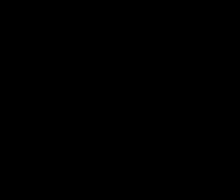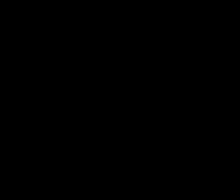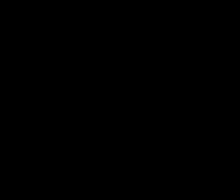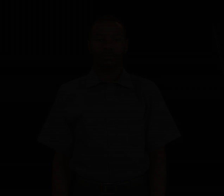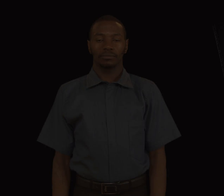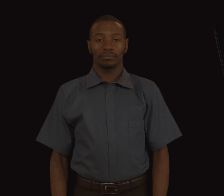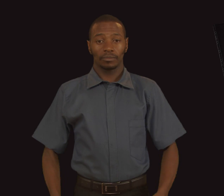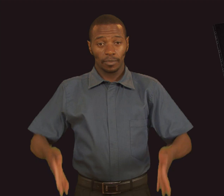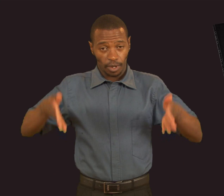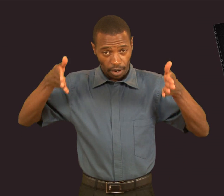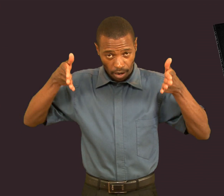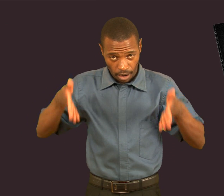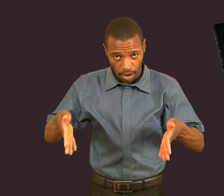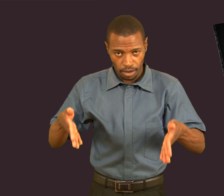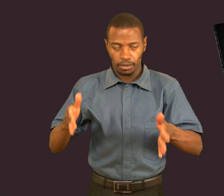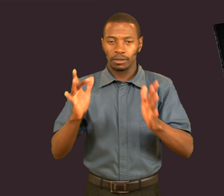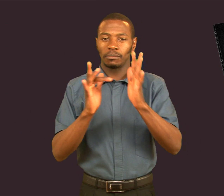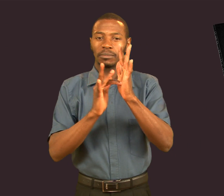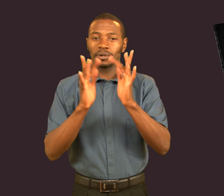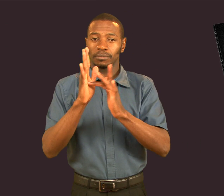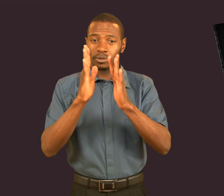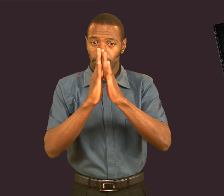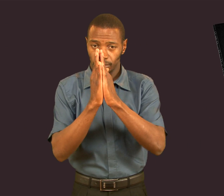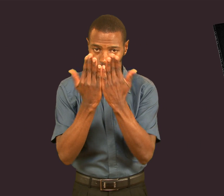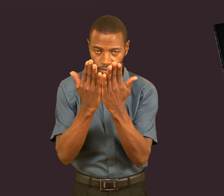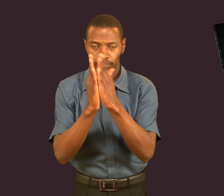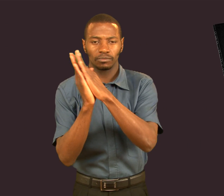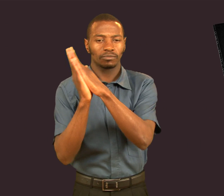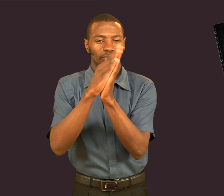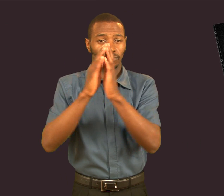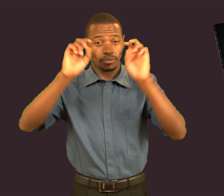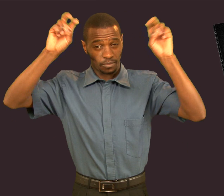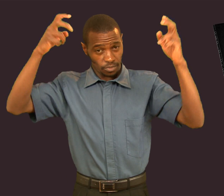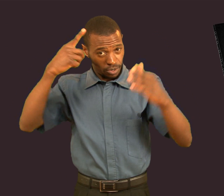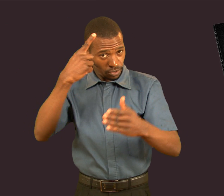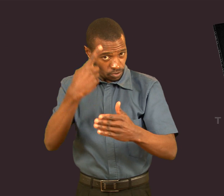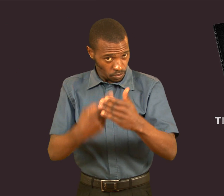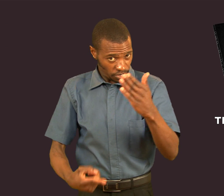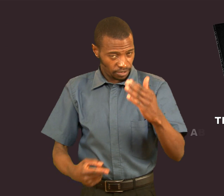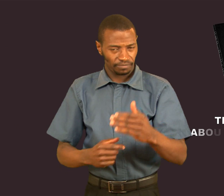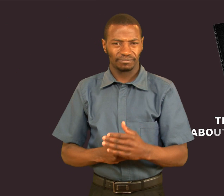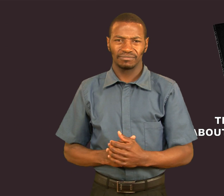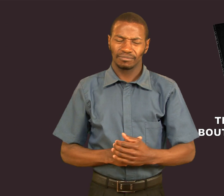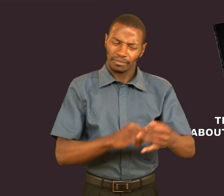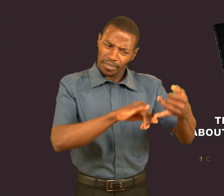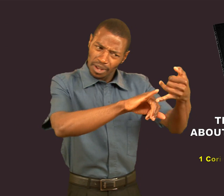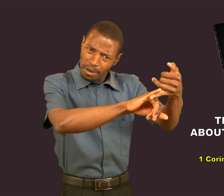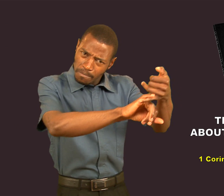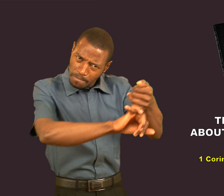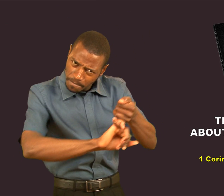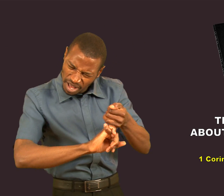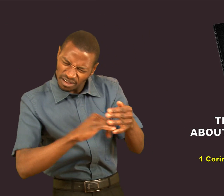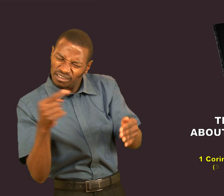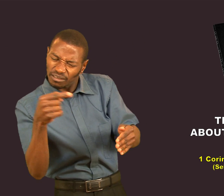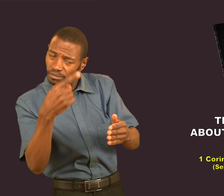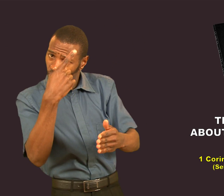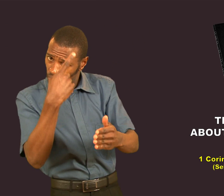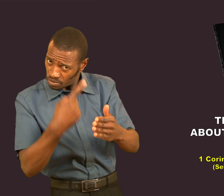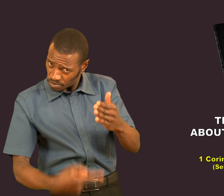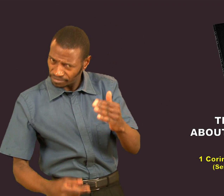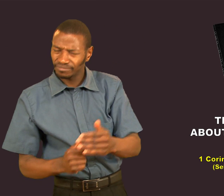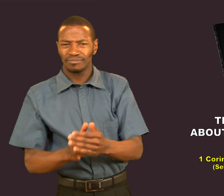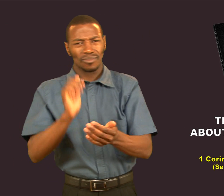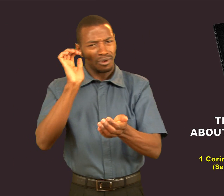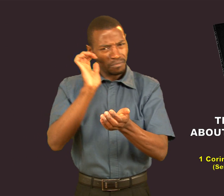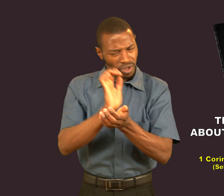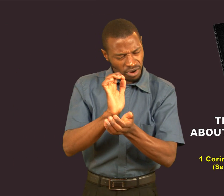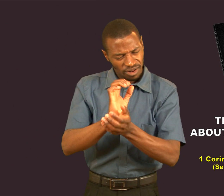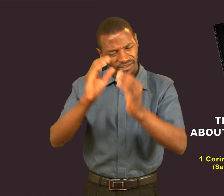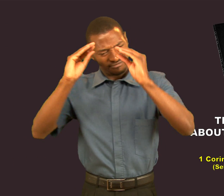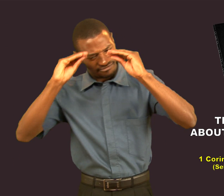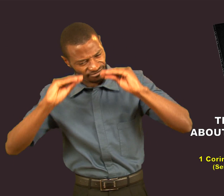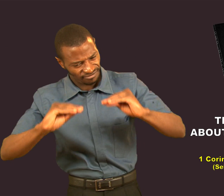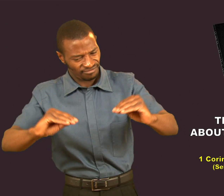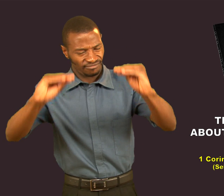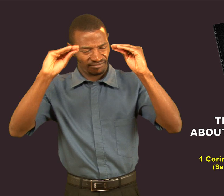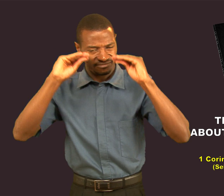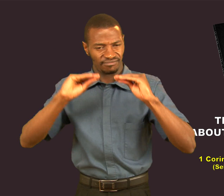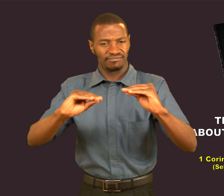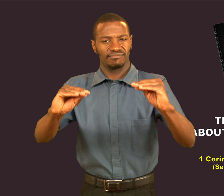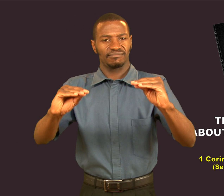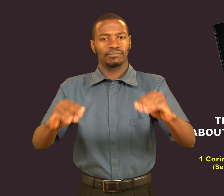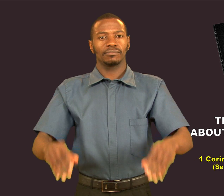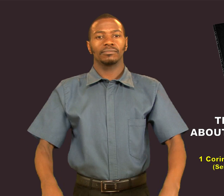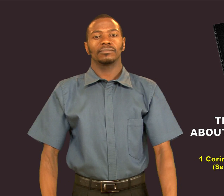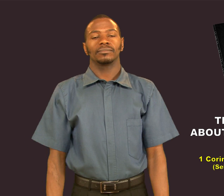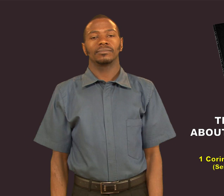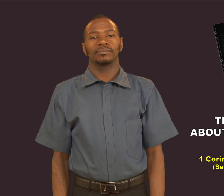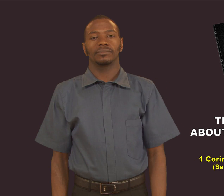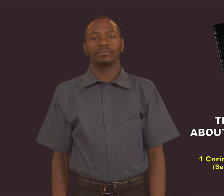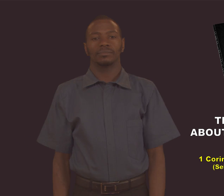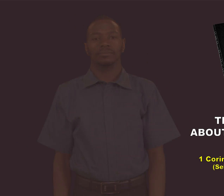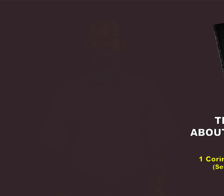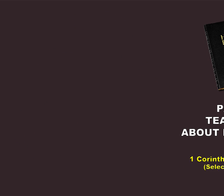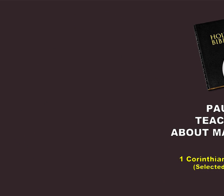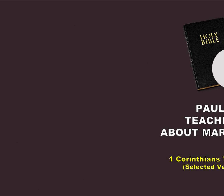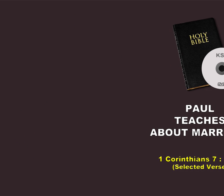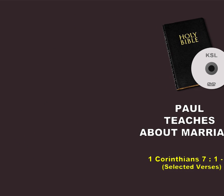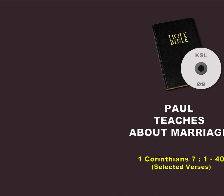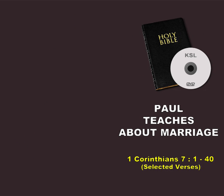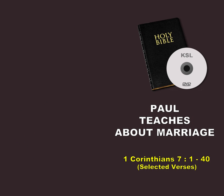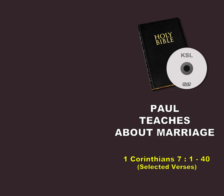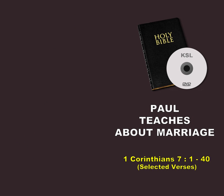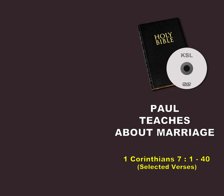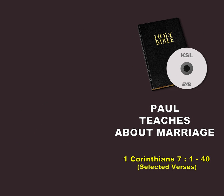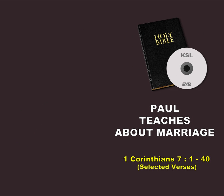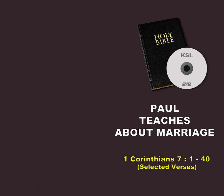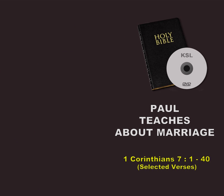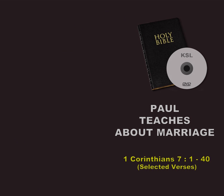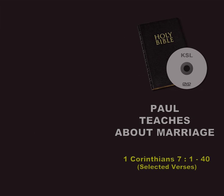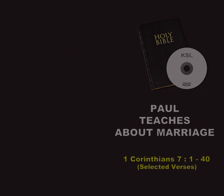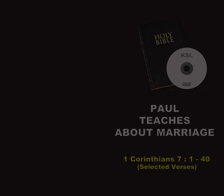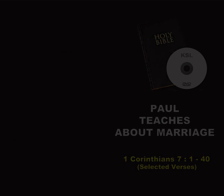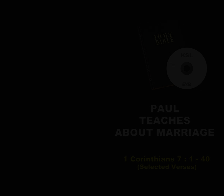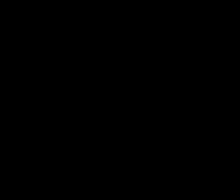Paul teaches about marriage